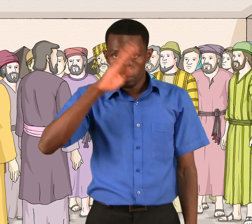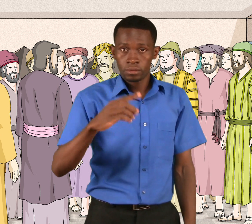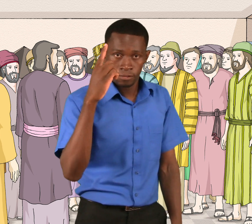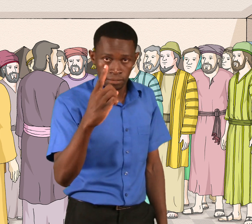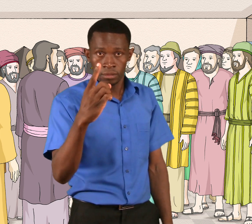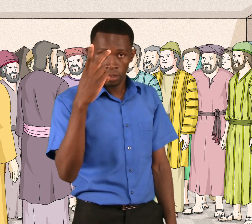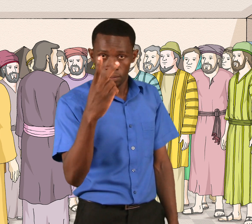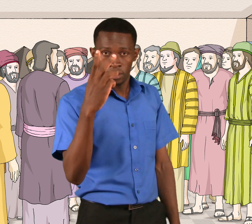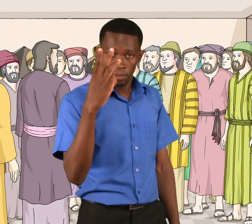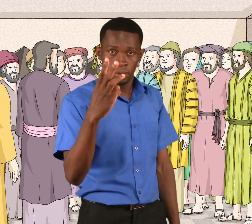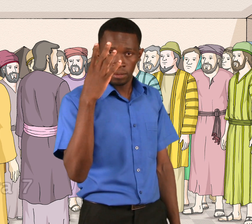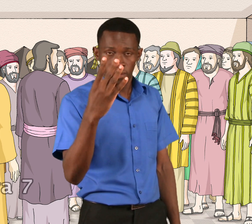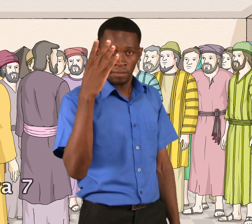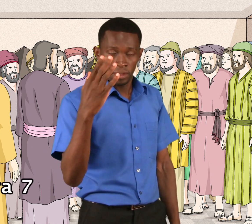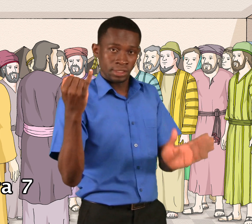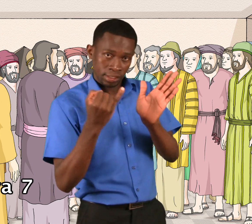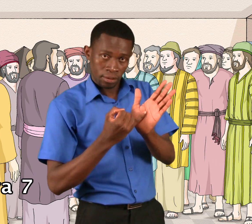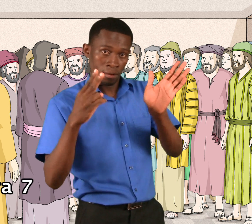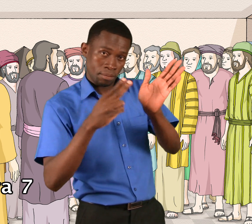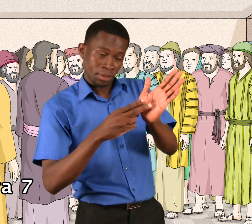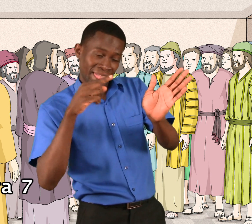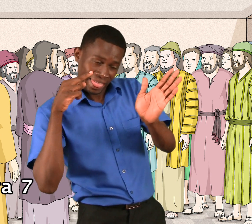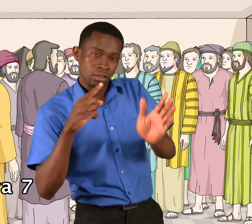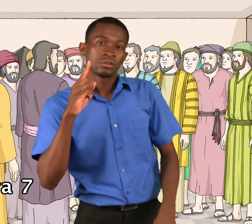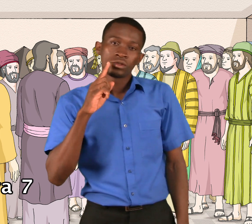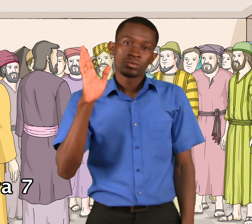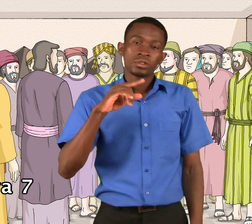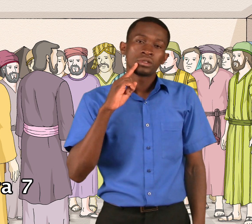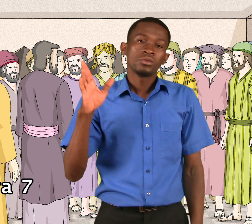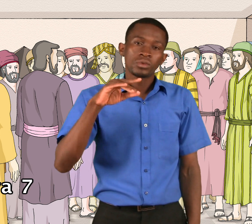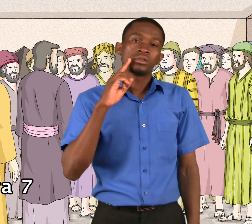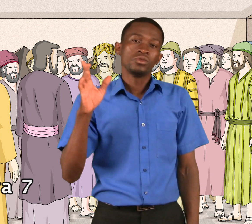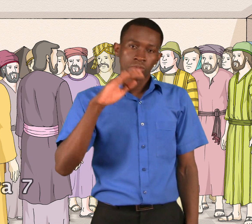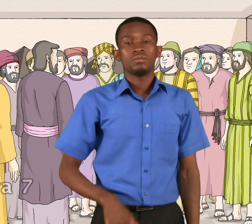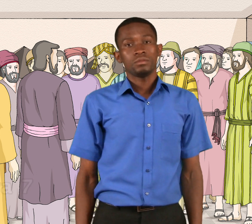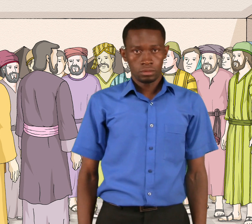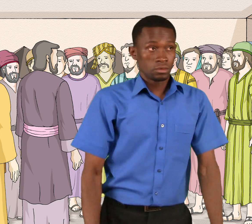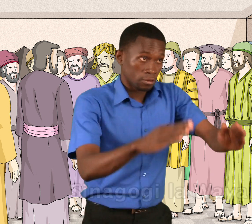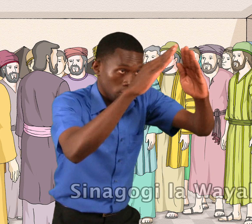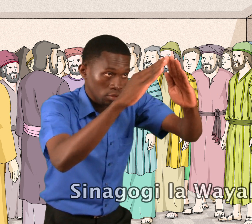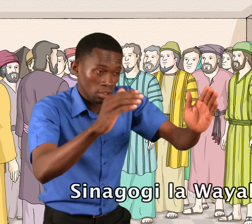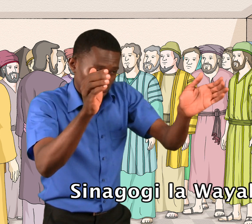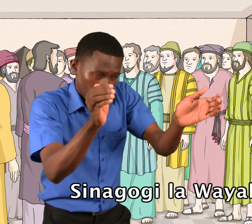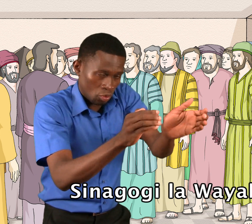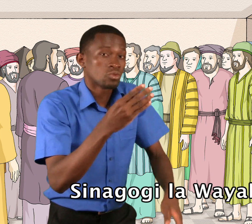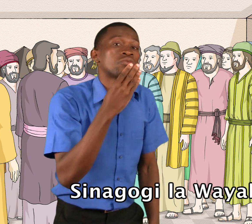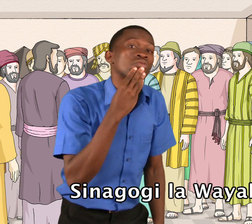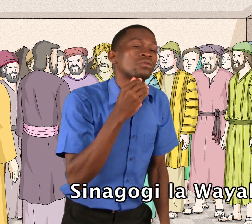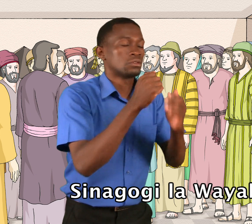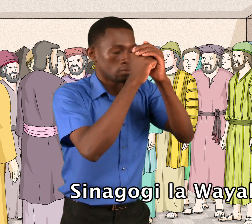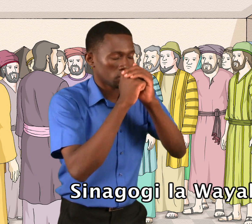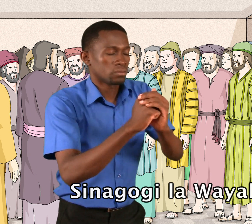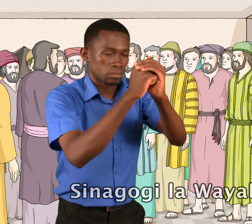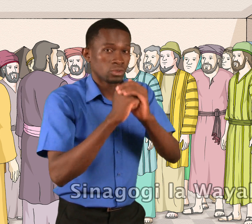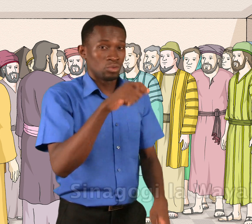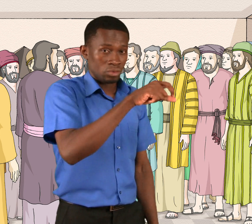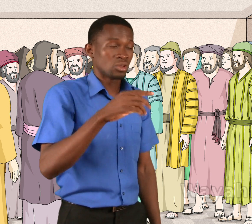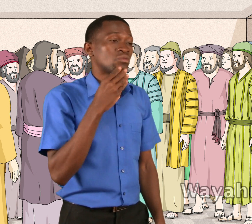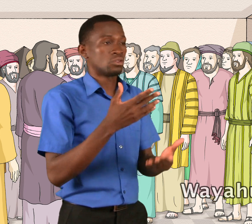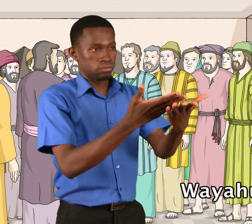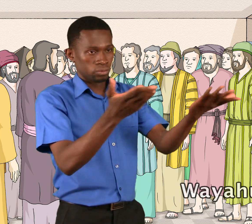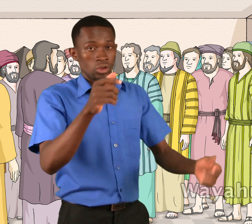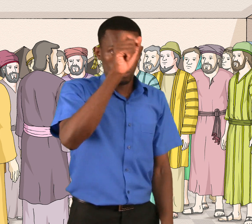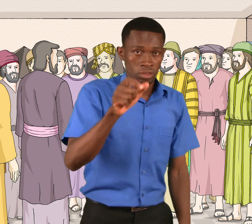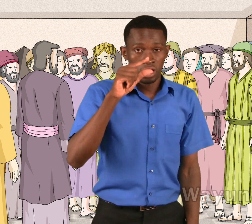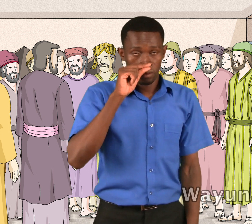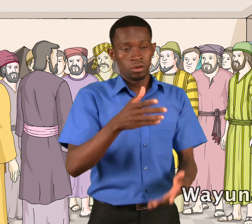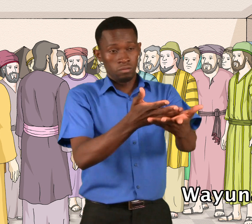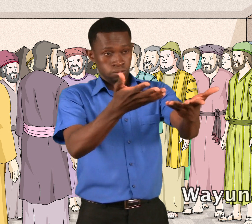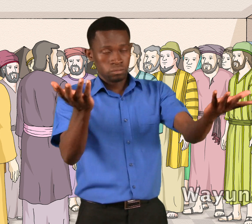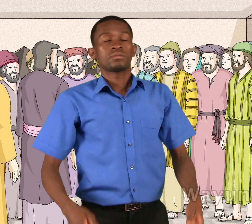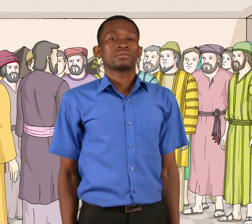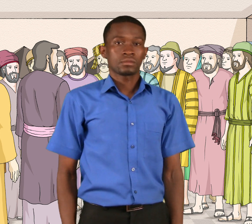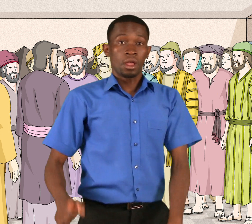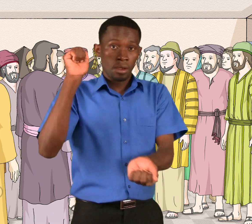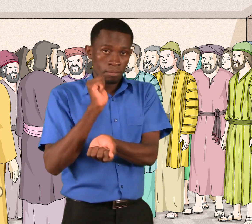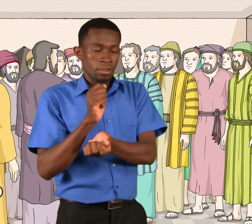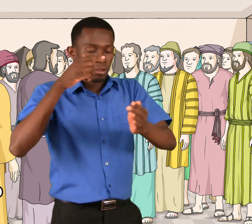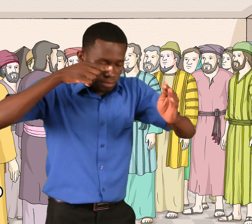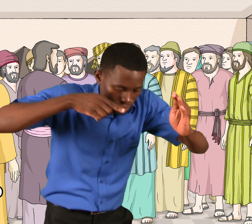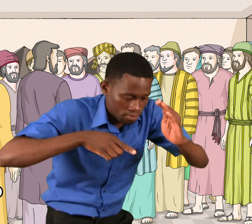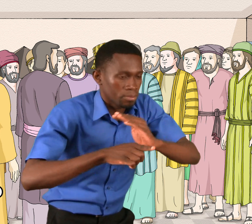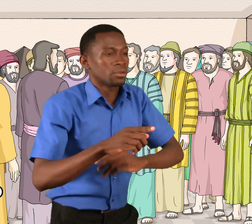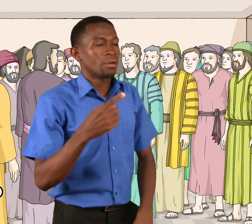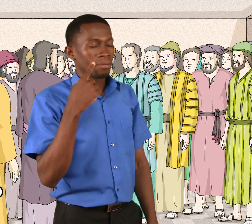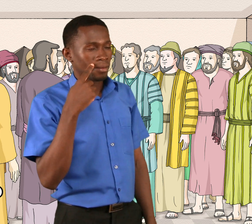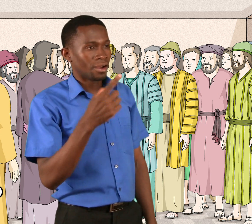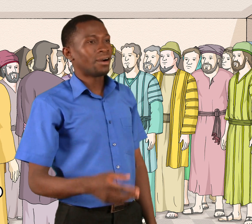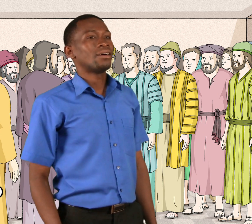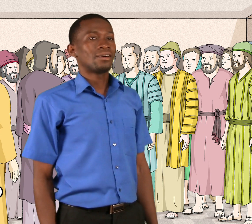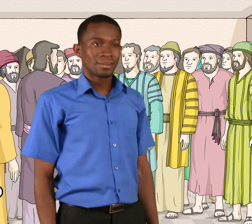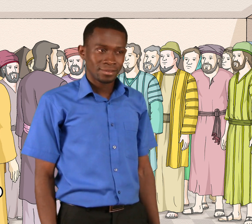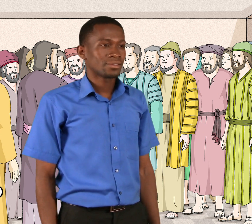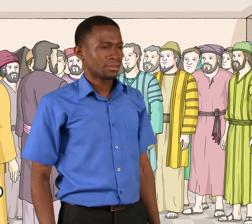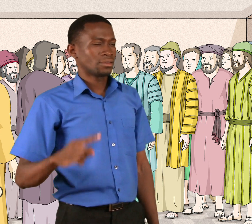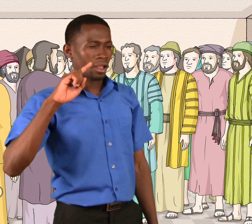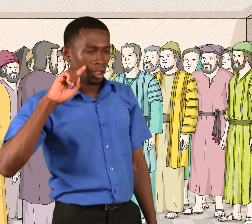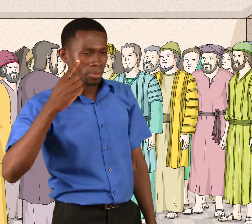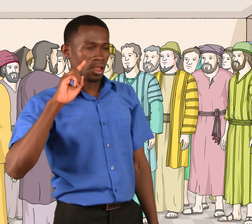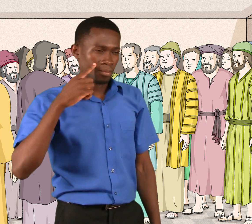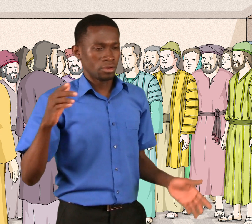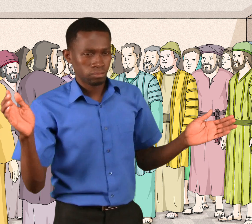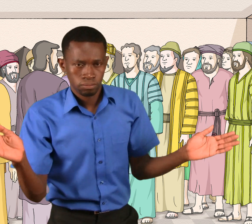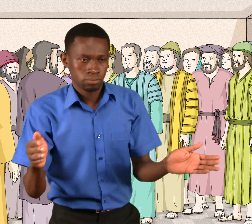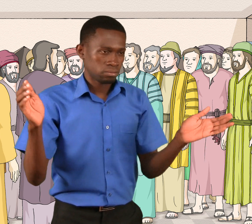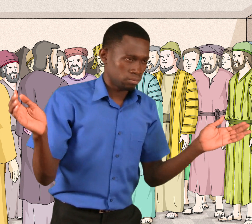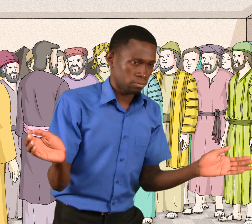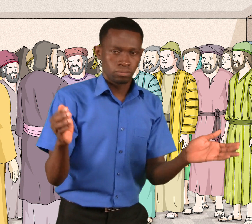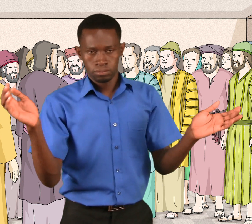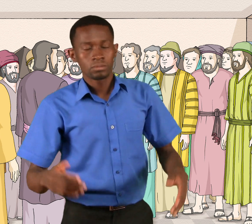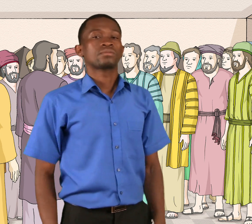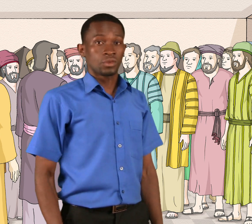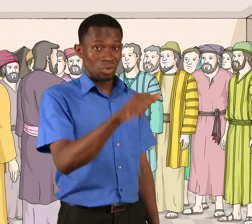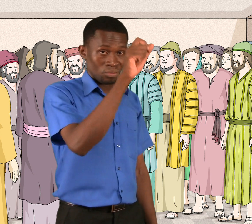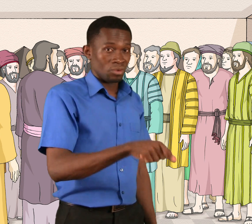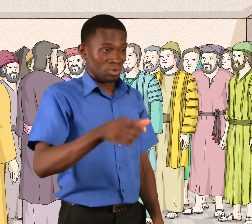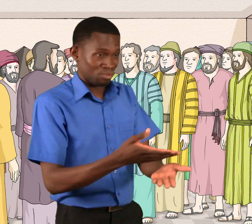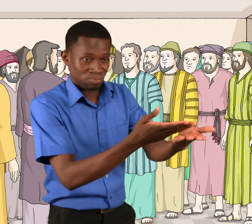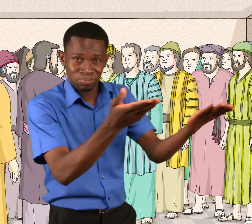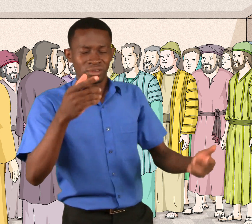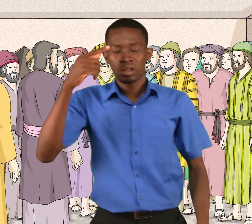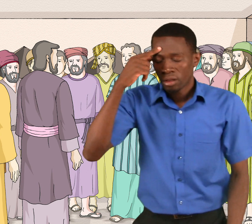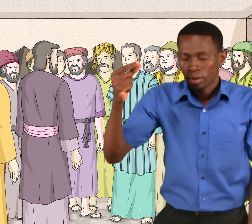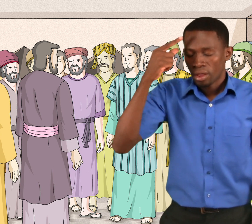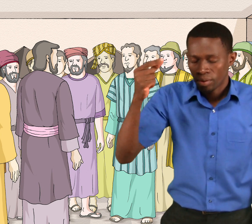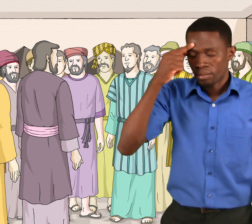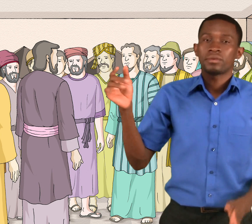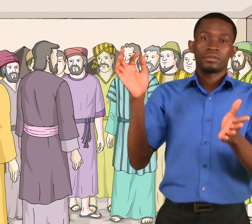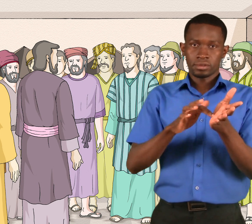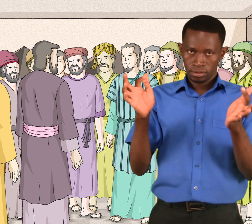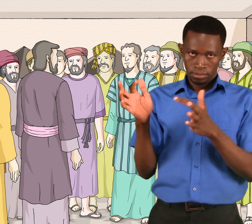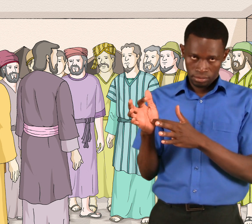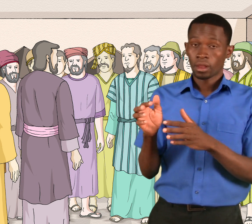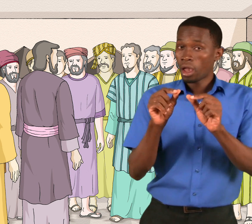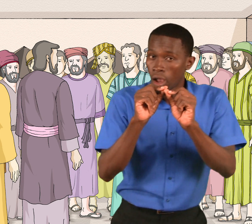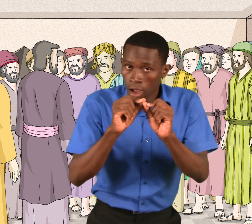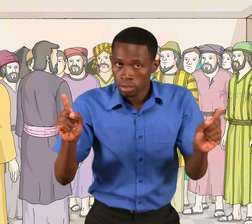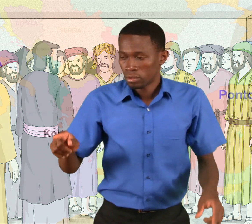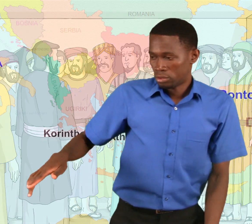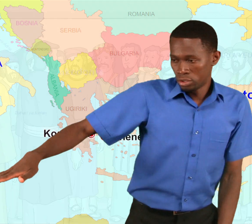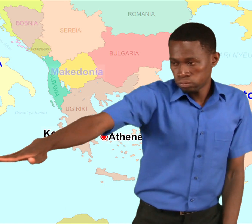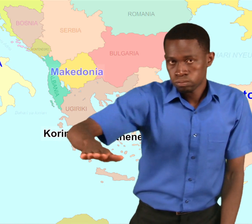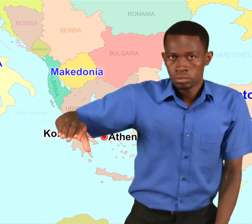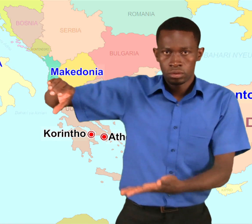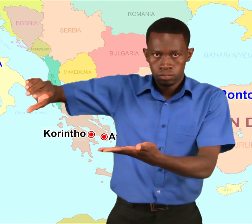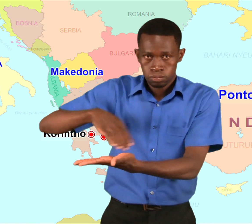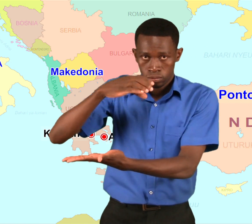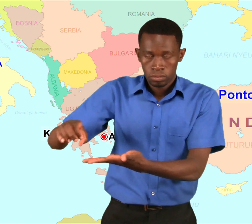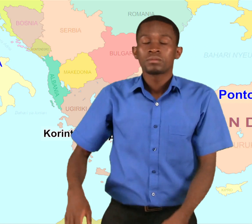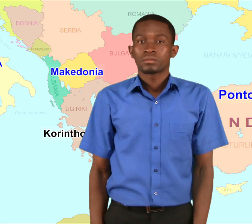Every Sabbath he reasoned in the synagogue, trying to persuade Jews and Greeks alike.